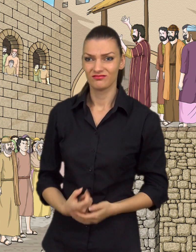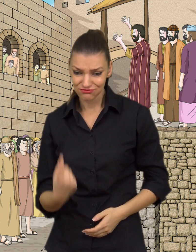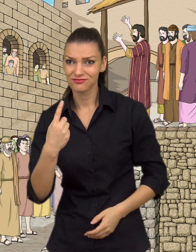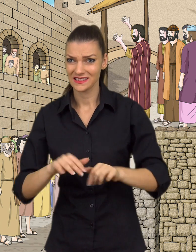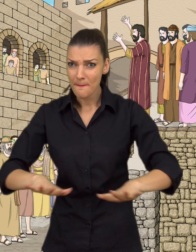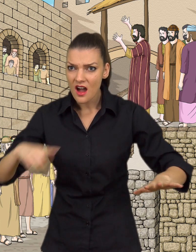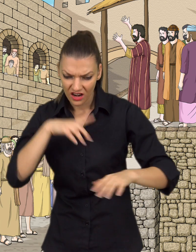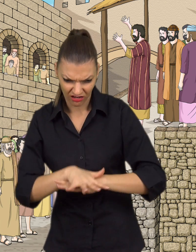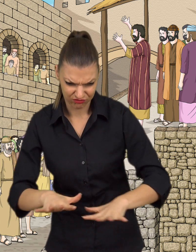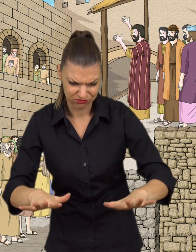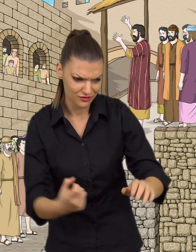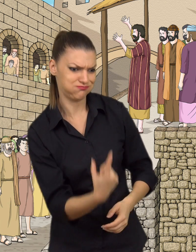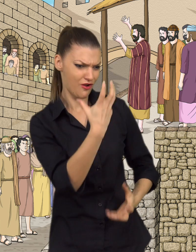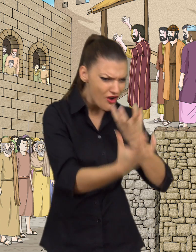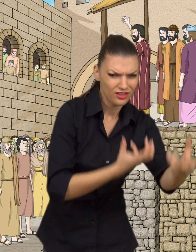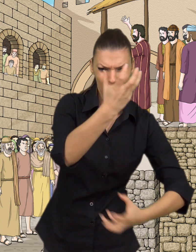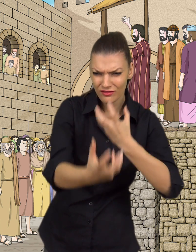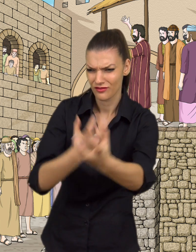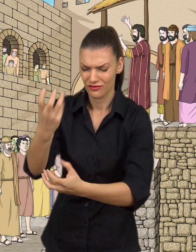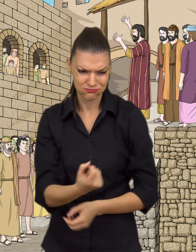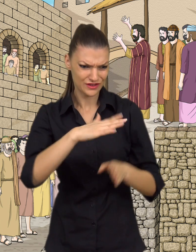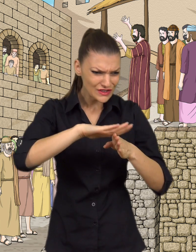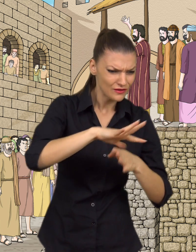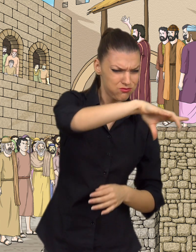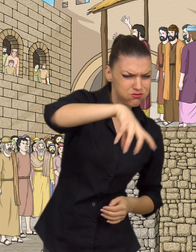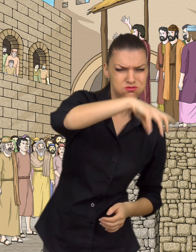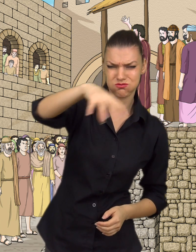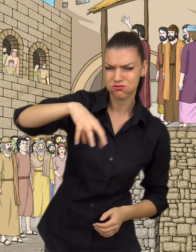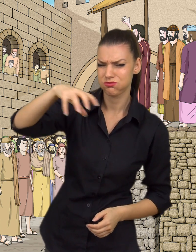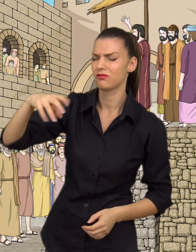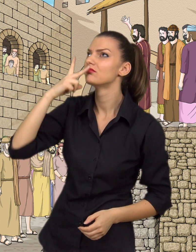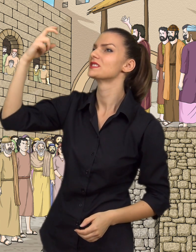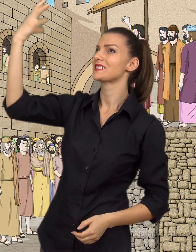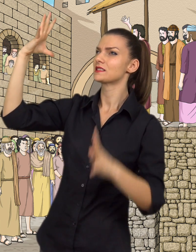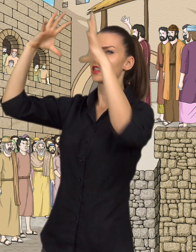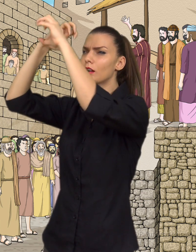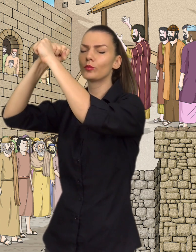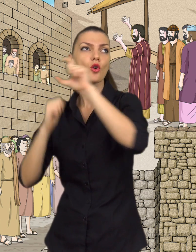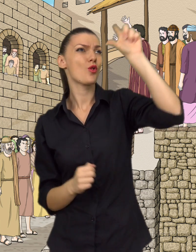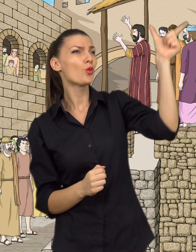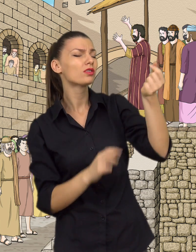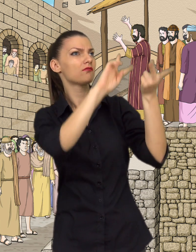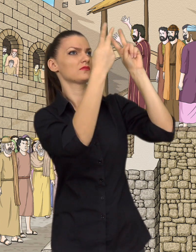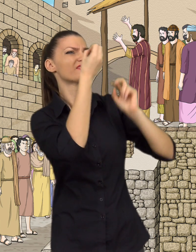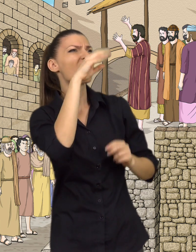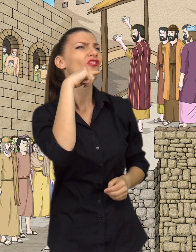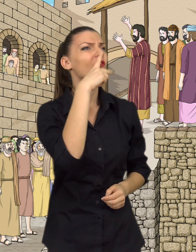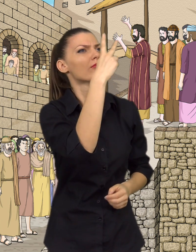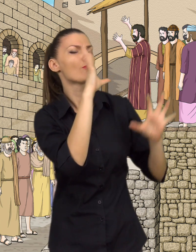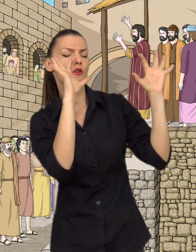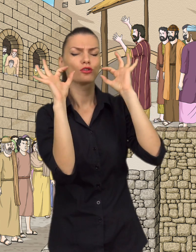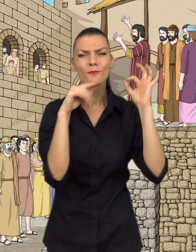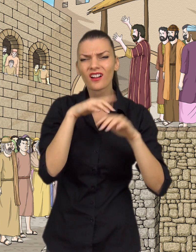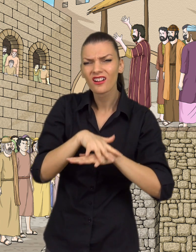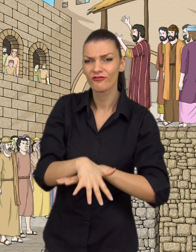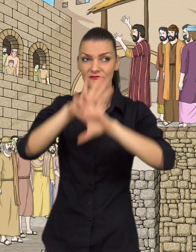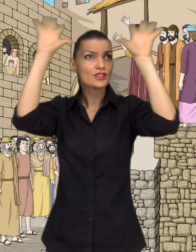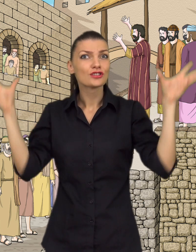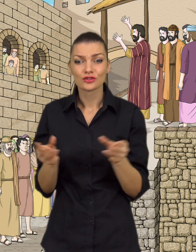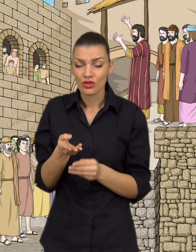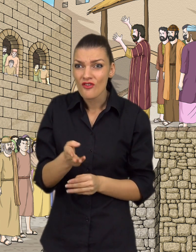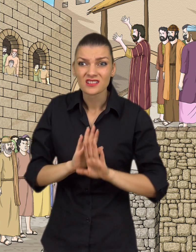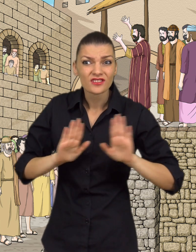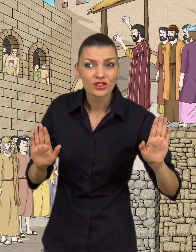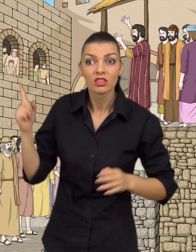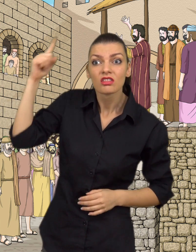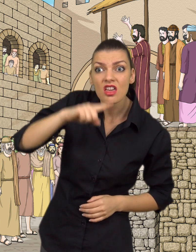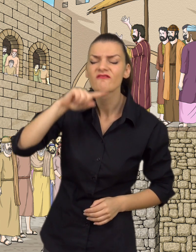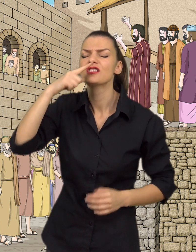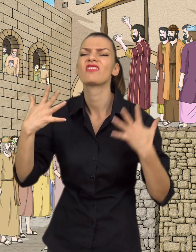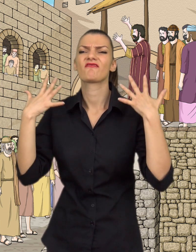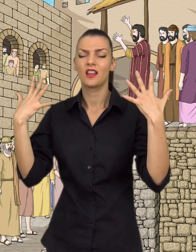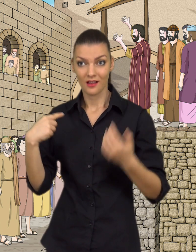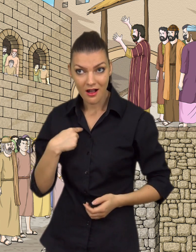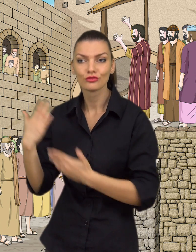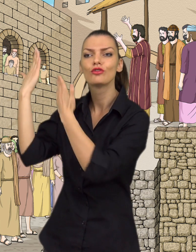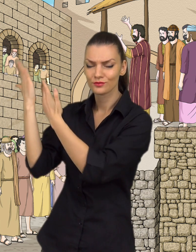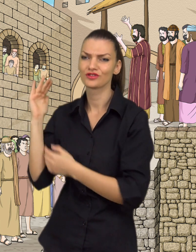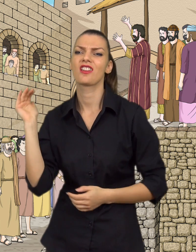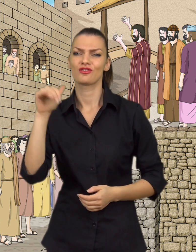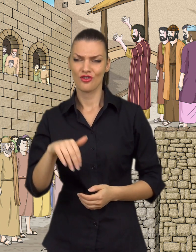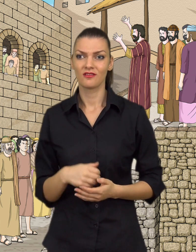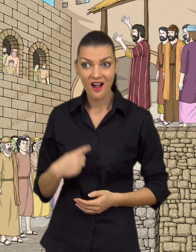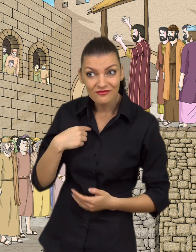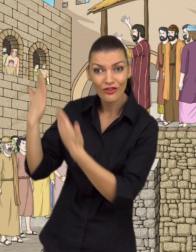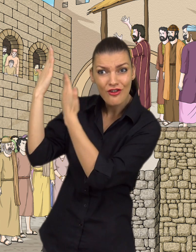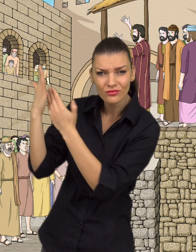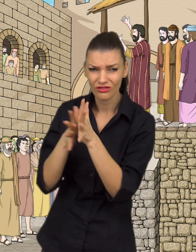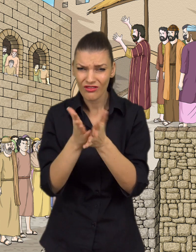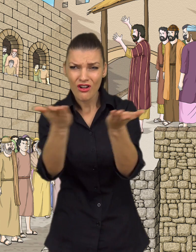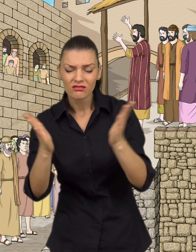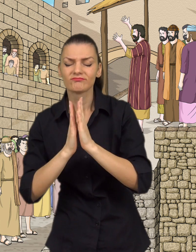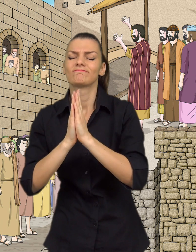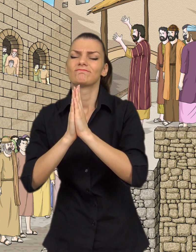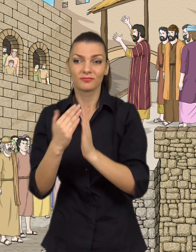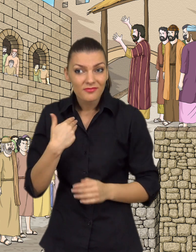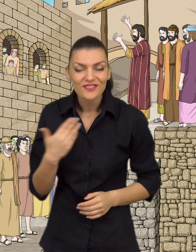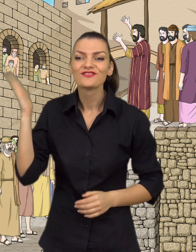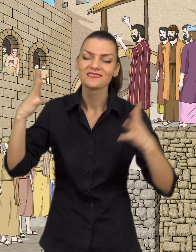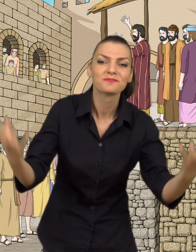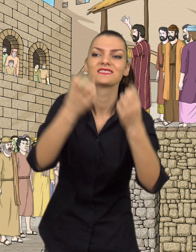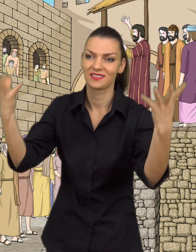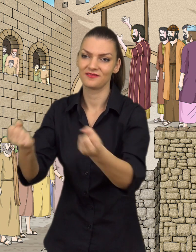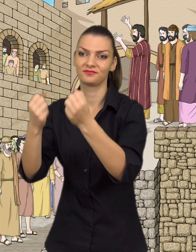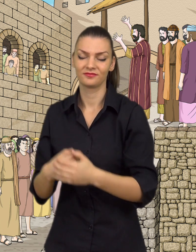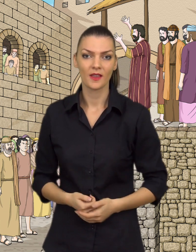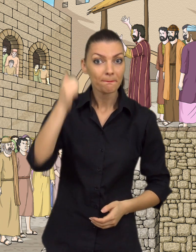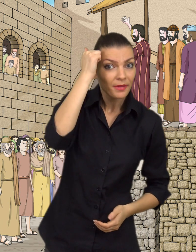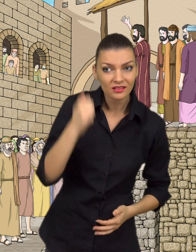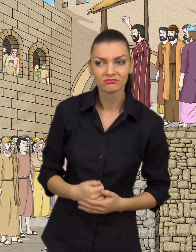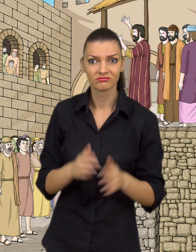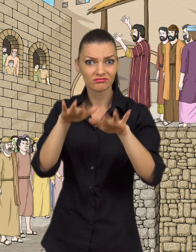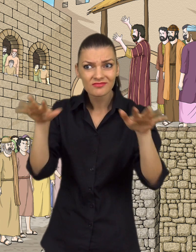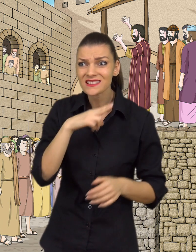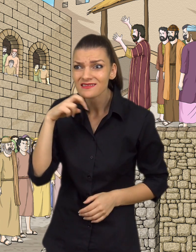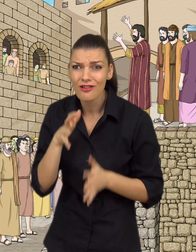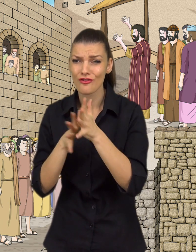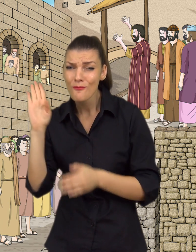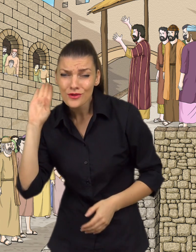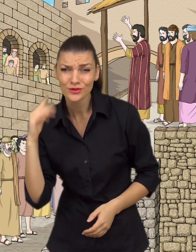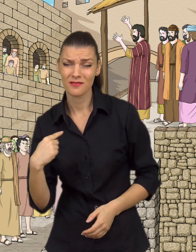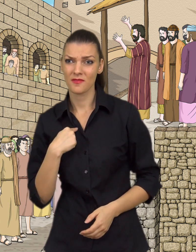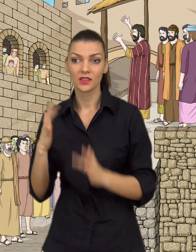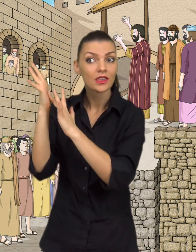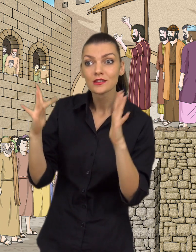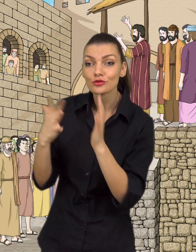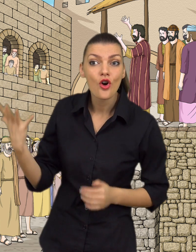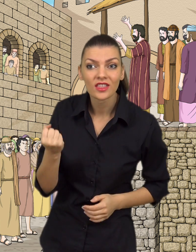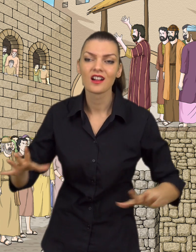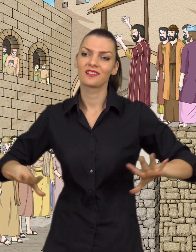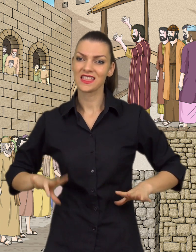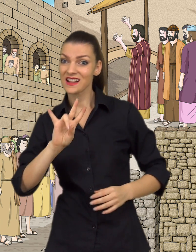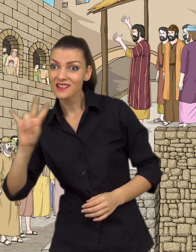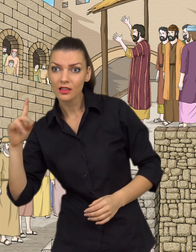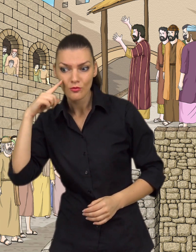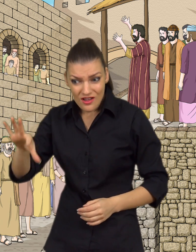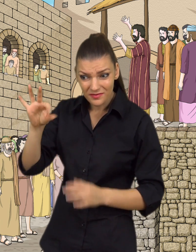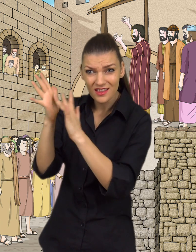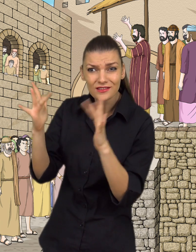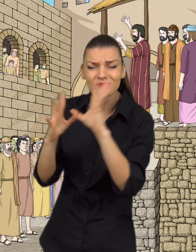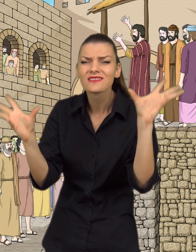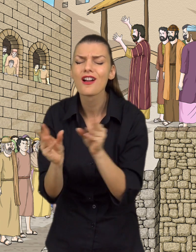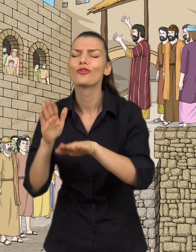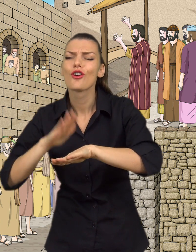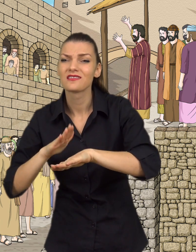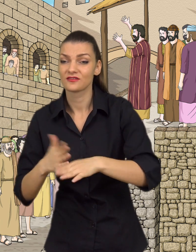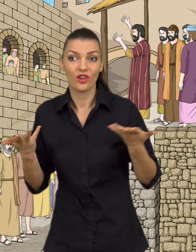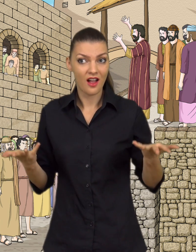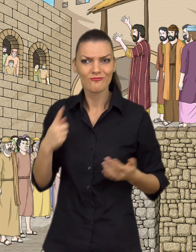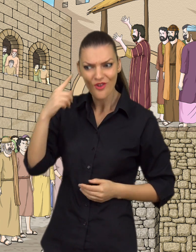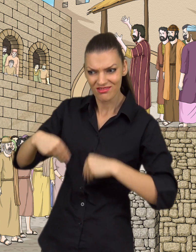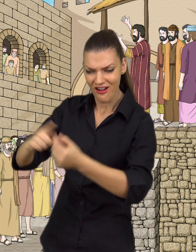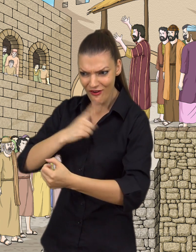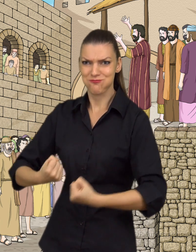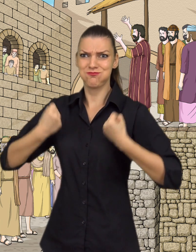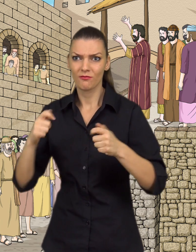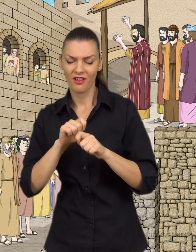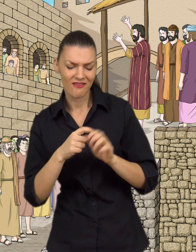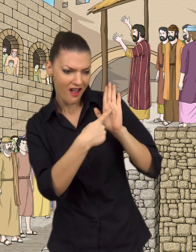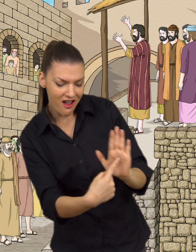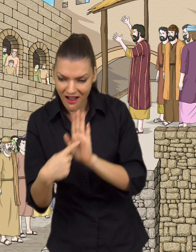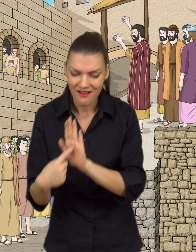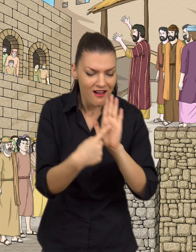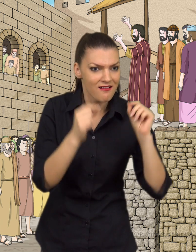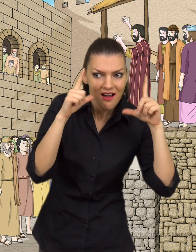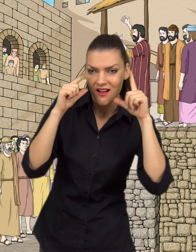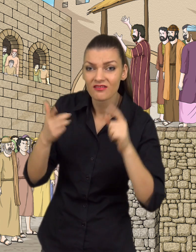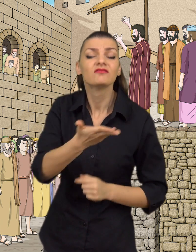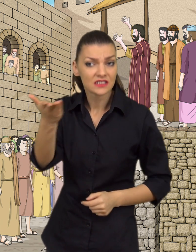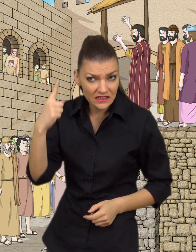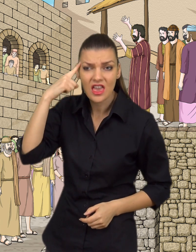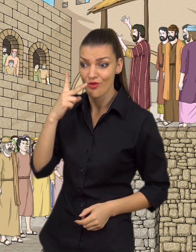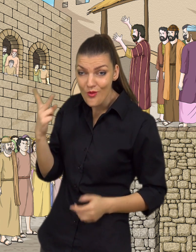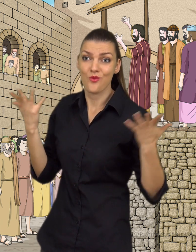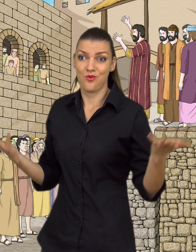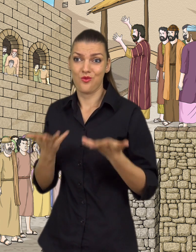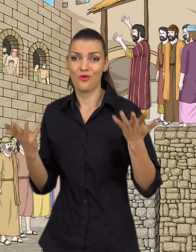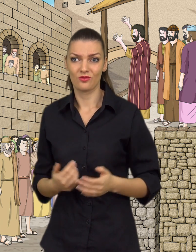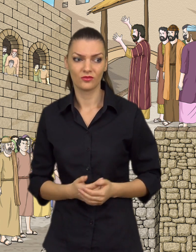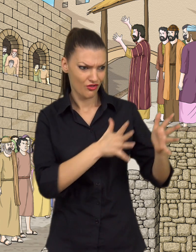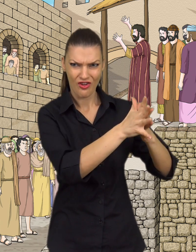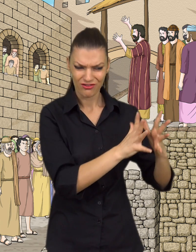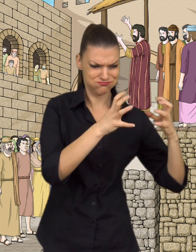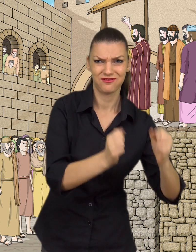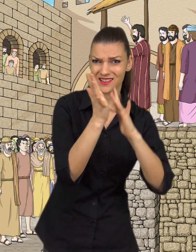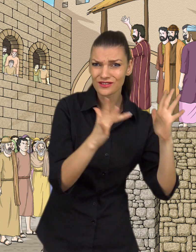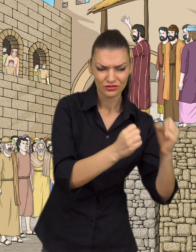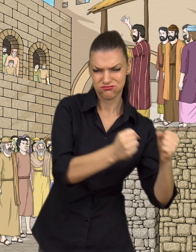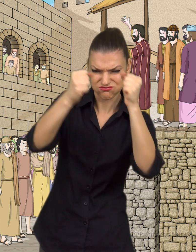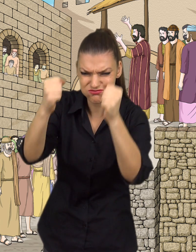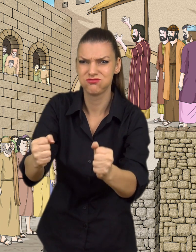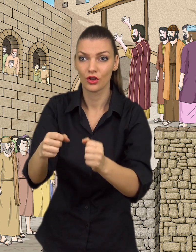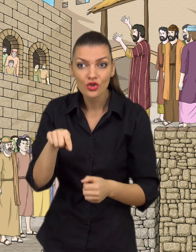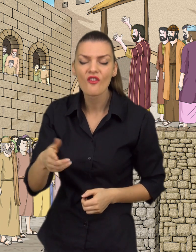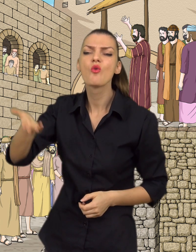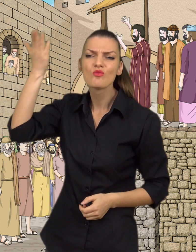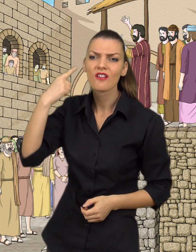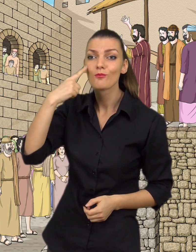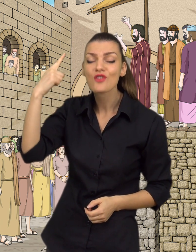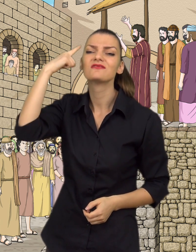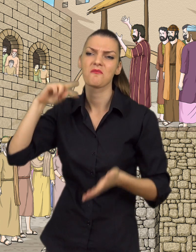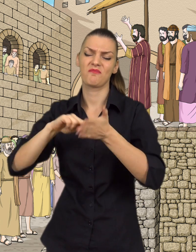The sun will be turned to darkness, and the moon to blood, before the coming of the great and glorious Day of the Lord. And everyone who calls on the name of the Lord will be saved.’ Men of Israel, listen to this message: Jesus of Nazareth was a man certified by God to you by miracles, wonders, and signs, which God did among you through Him, as you yourselves know.